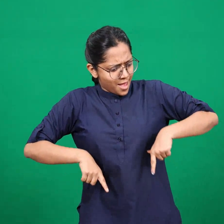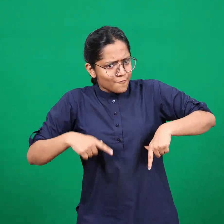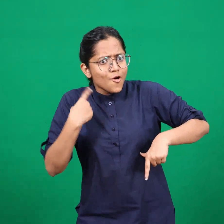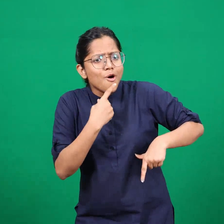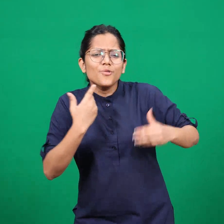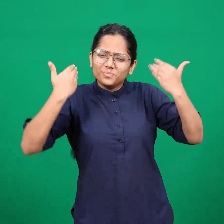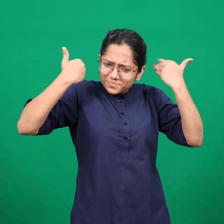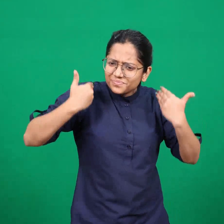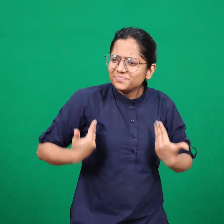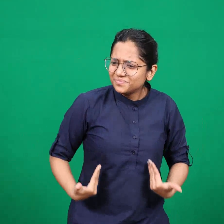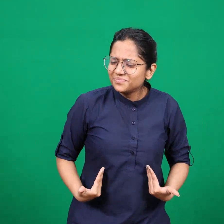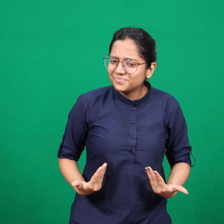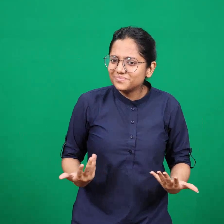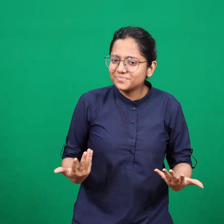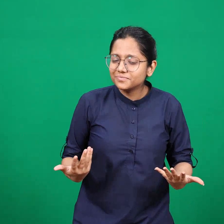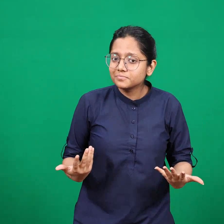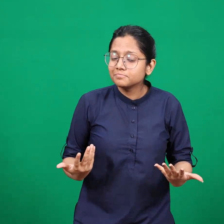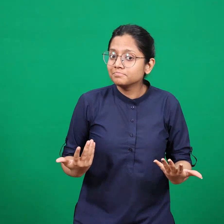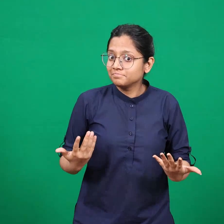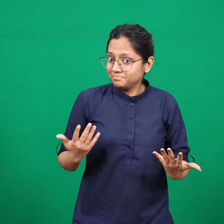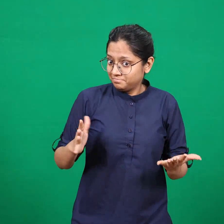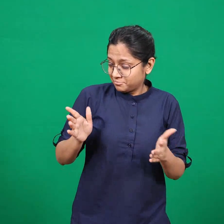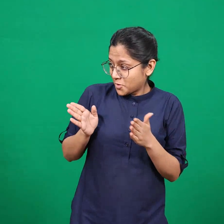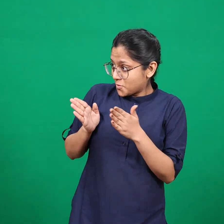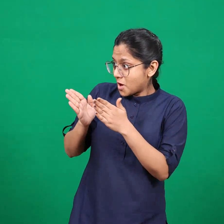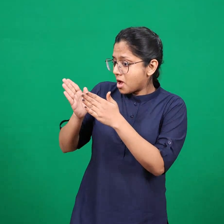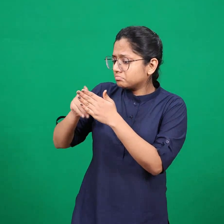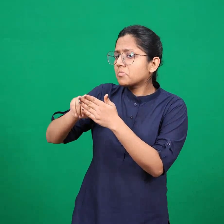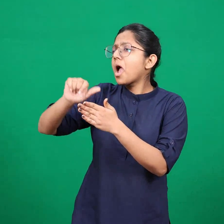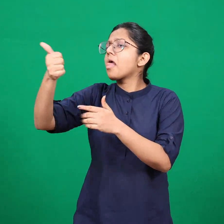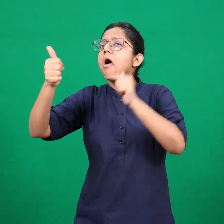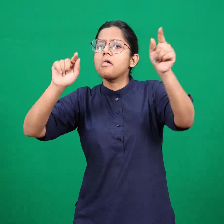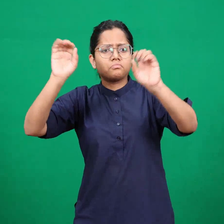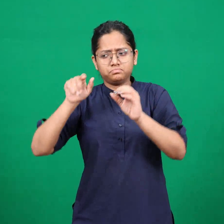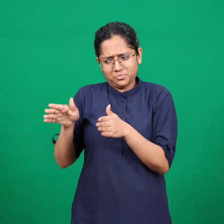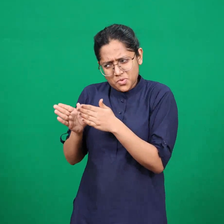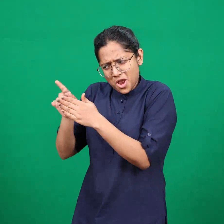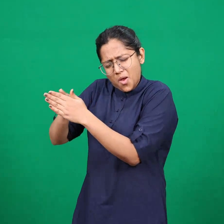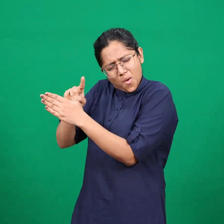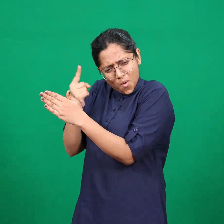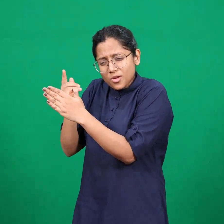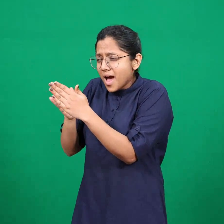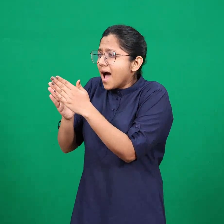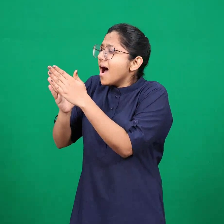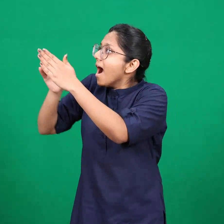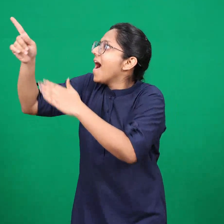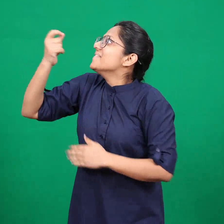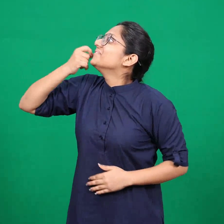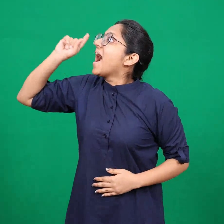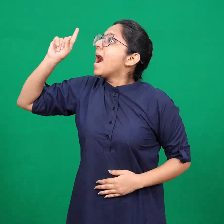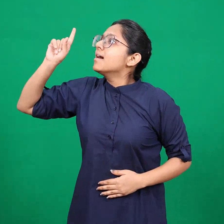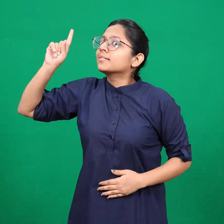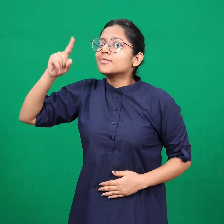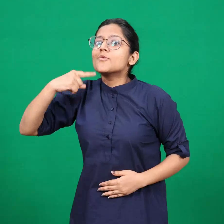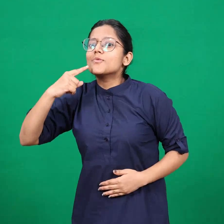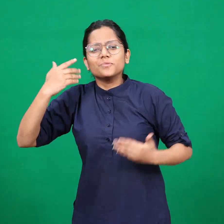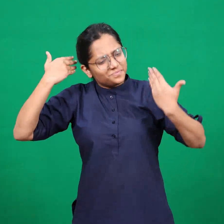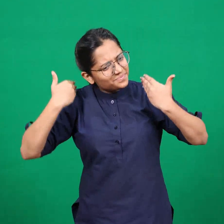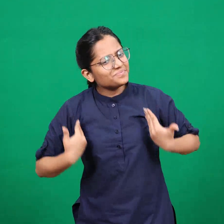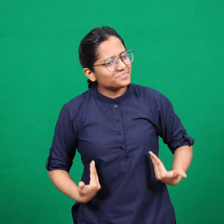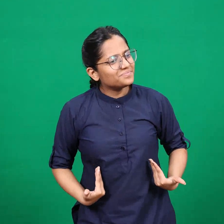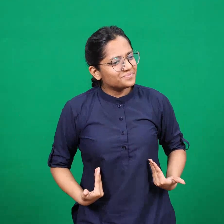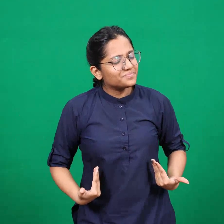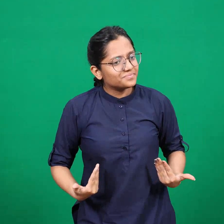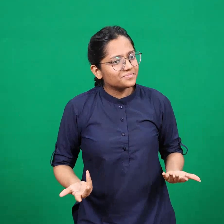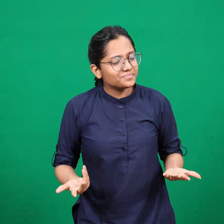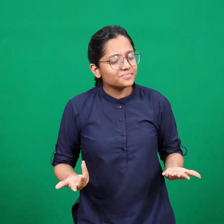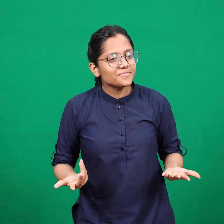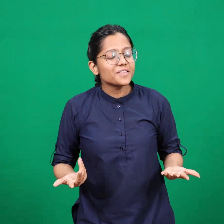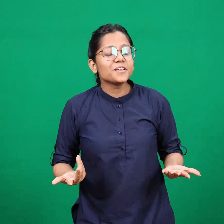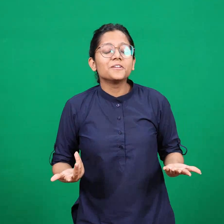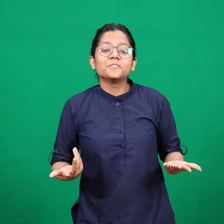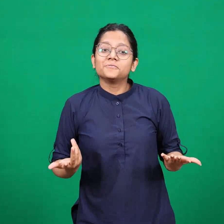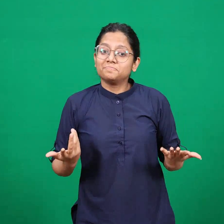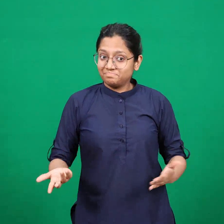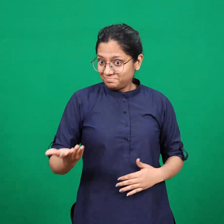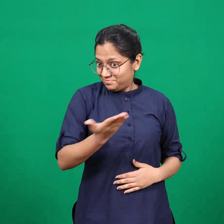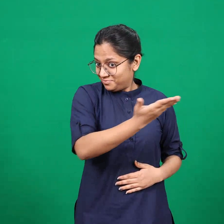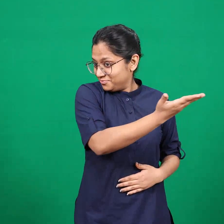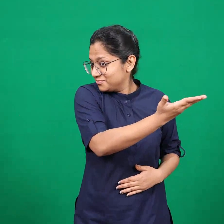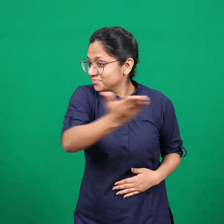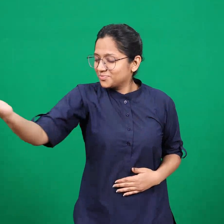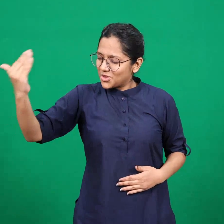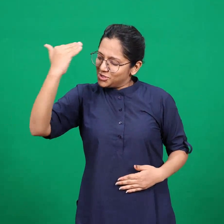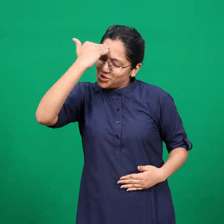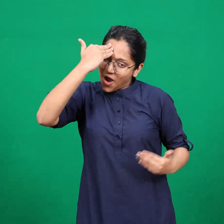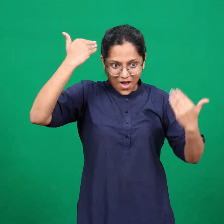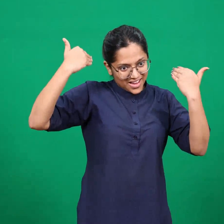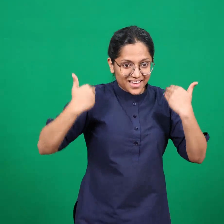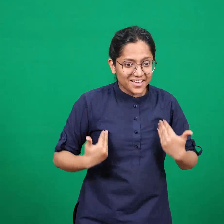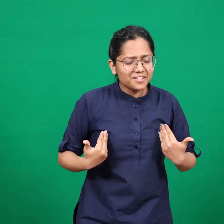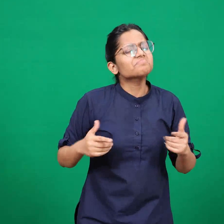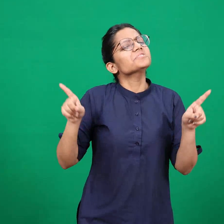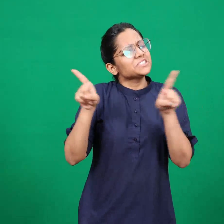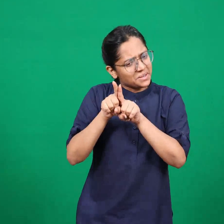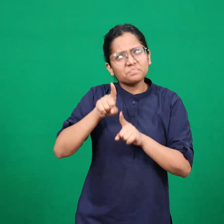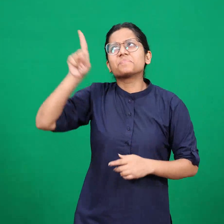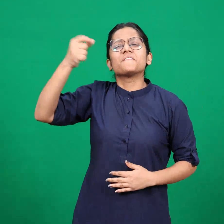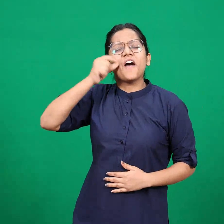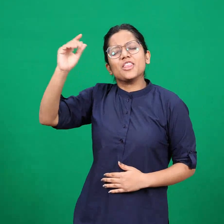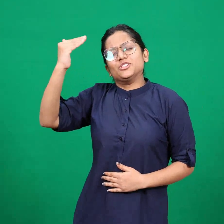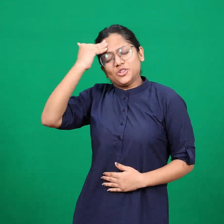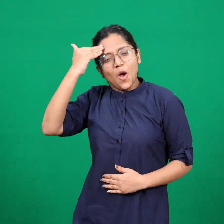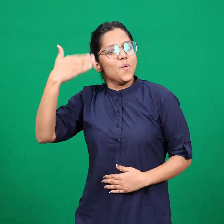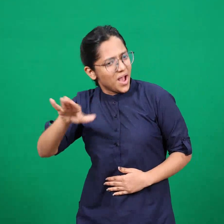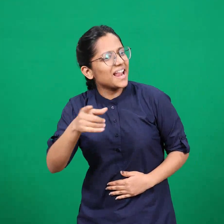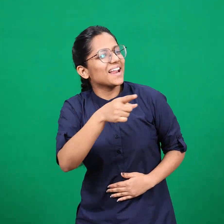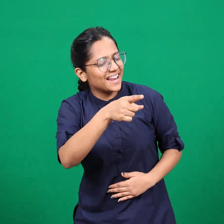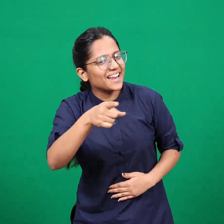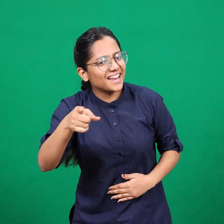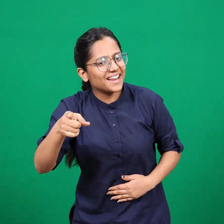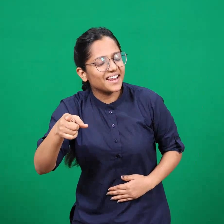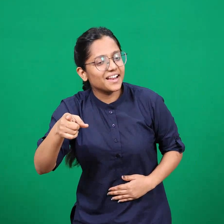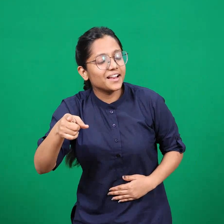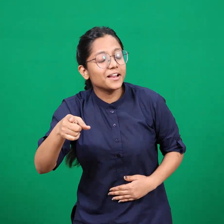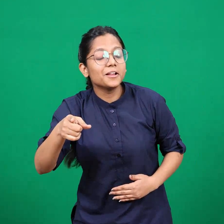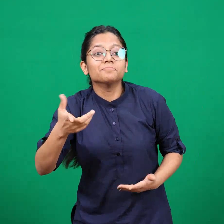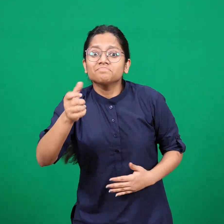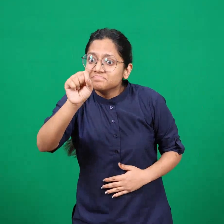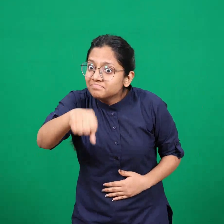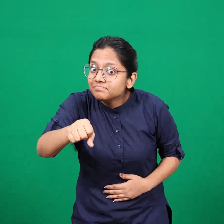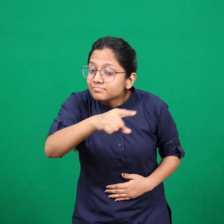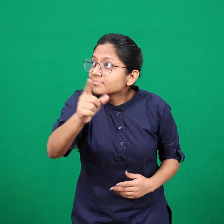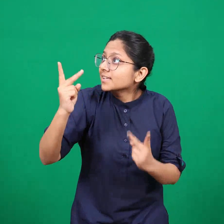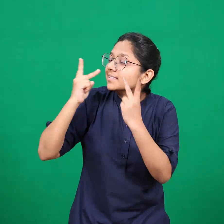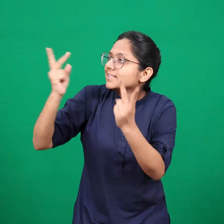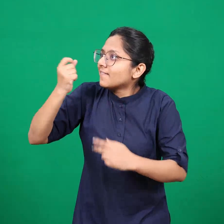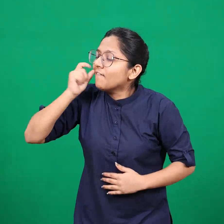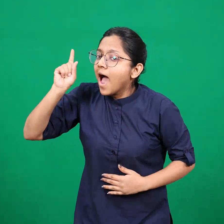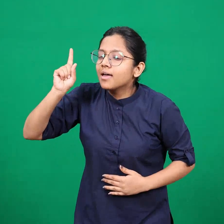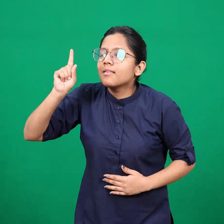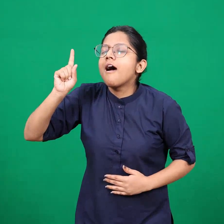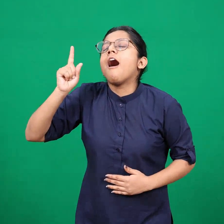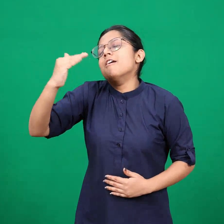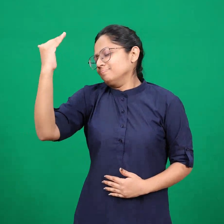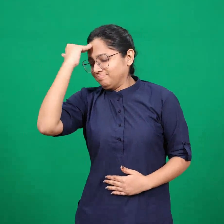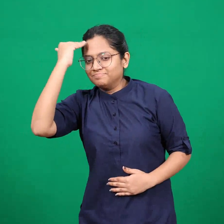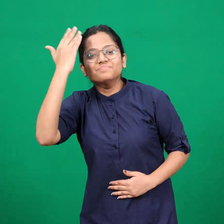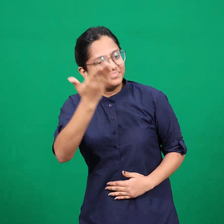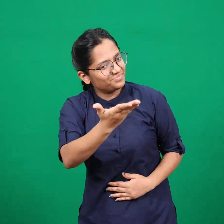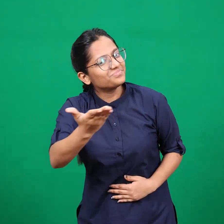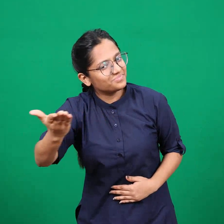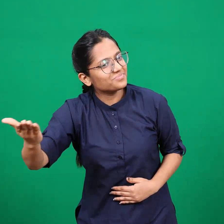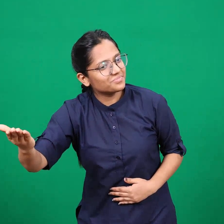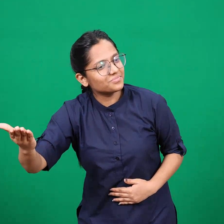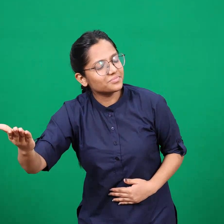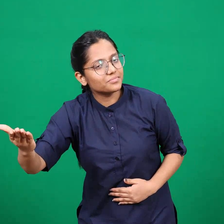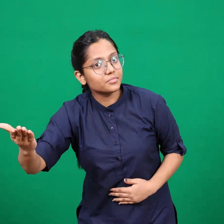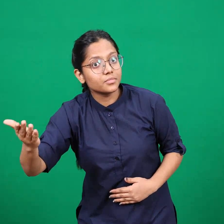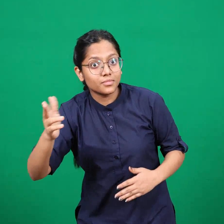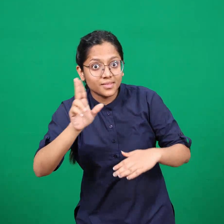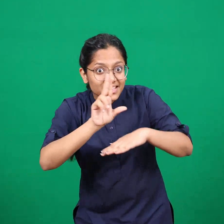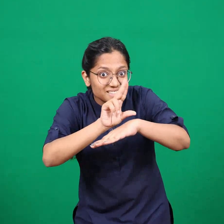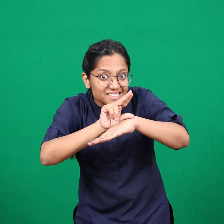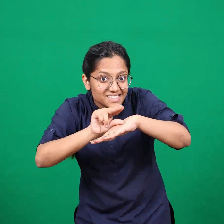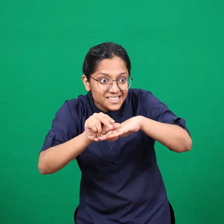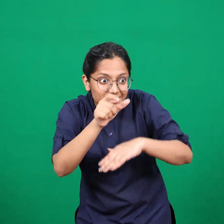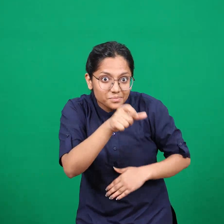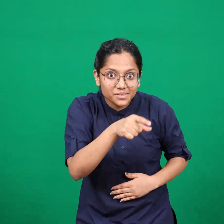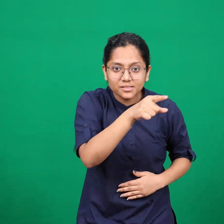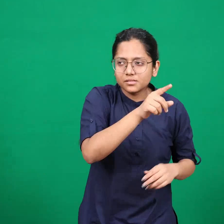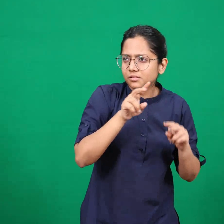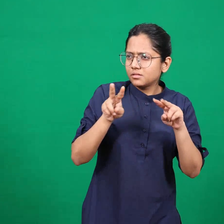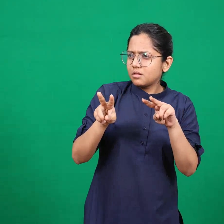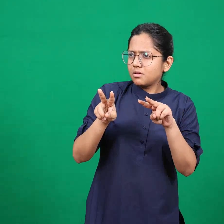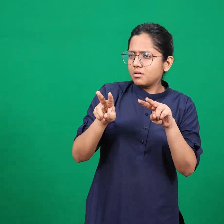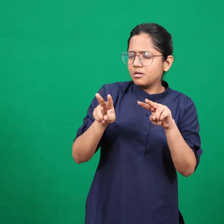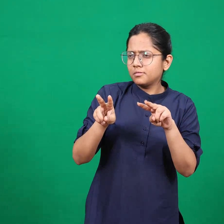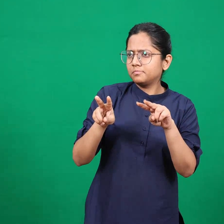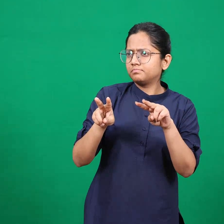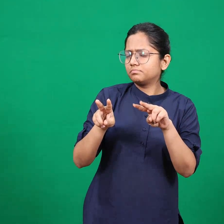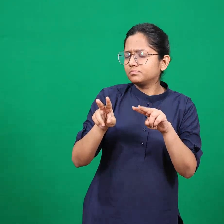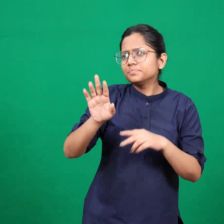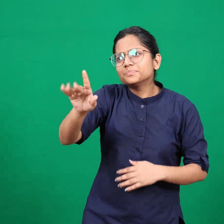If you had known Me, you would know My Father as well. From now on you do know Him and have seen Him."